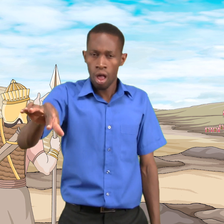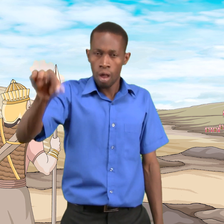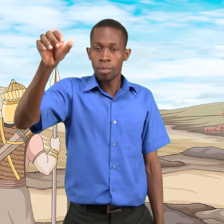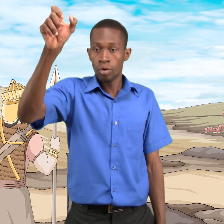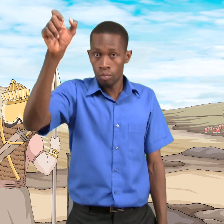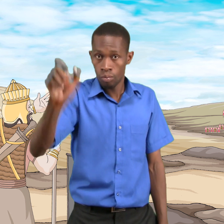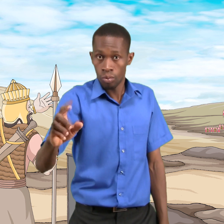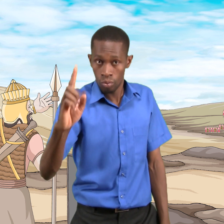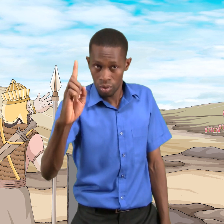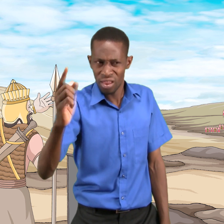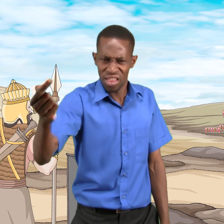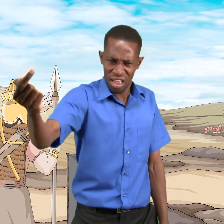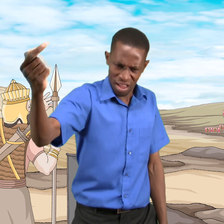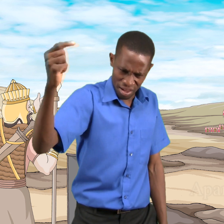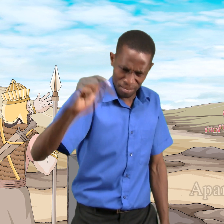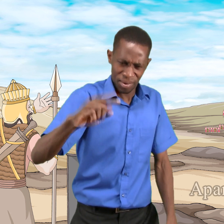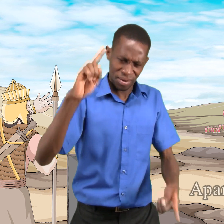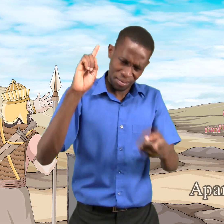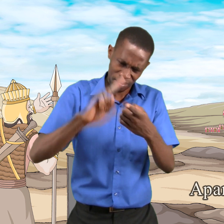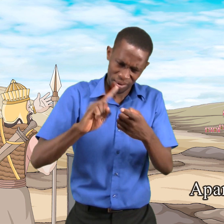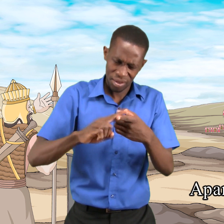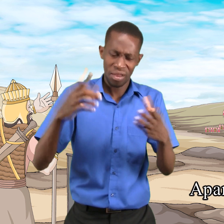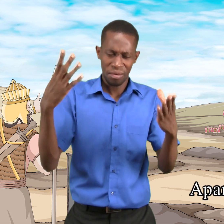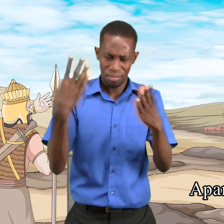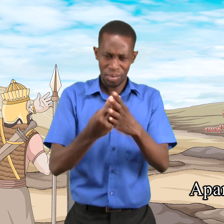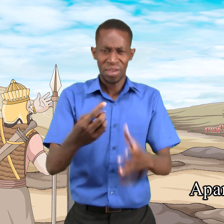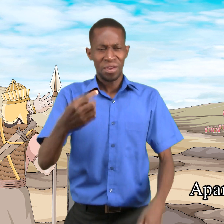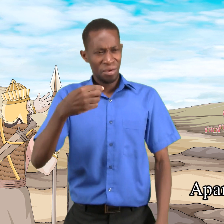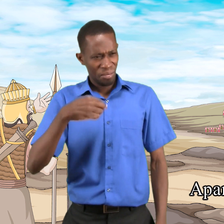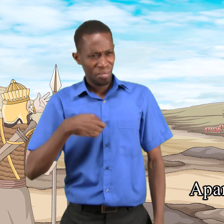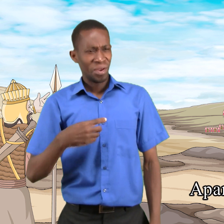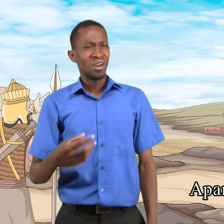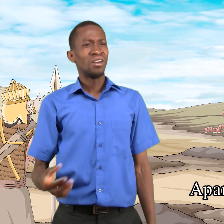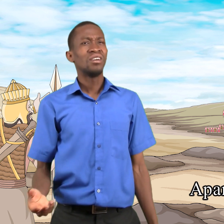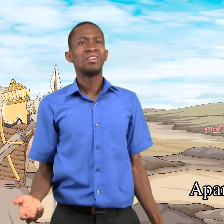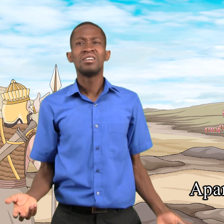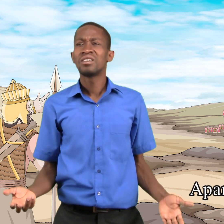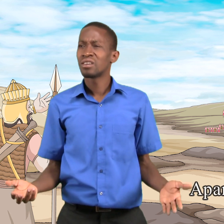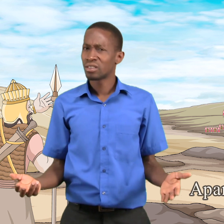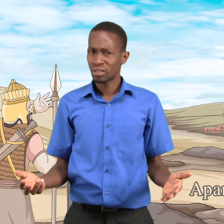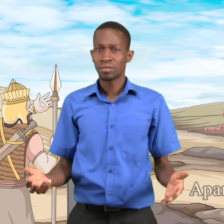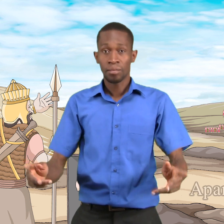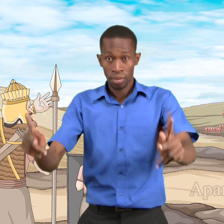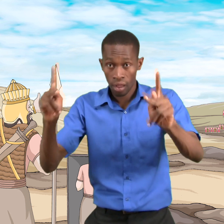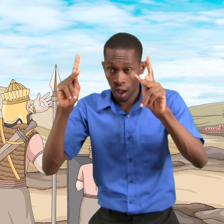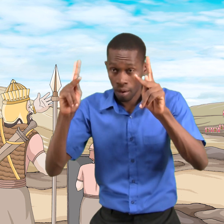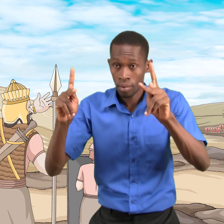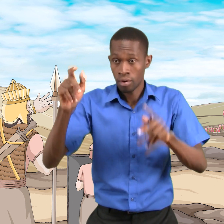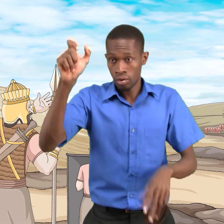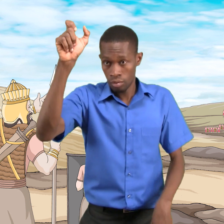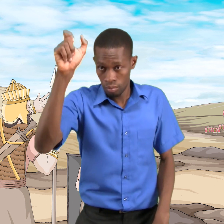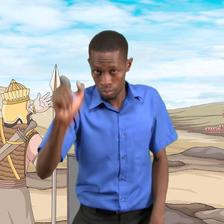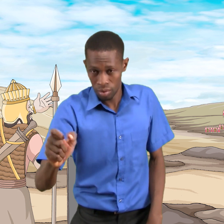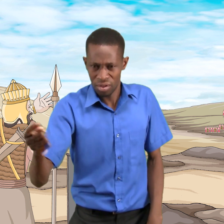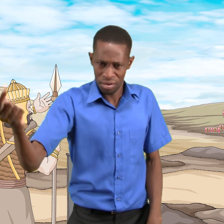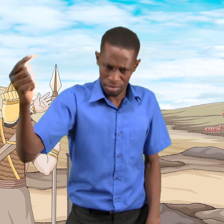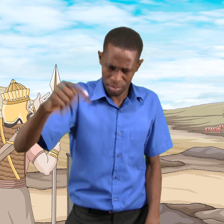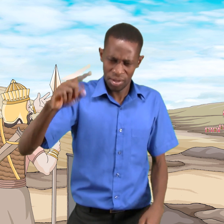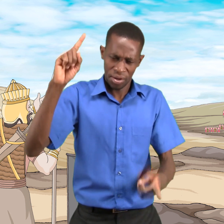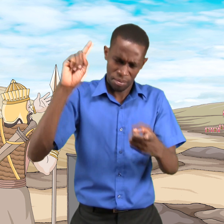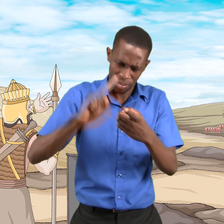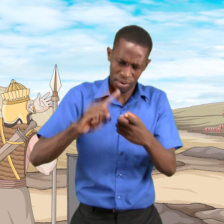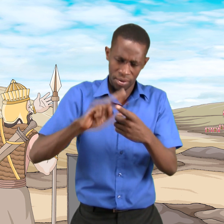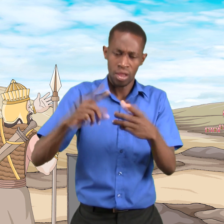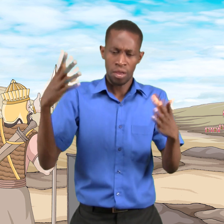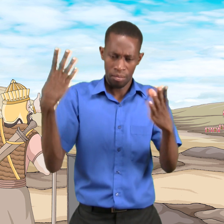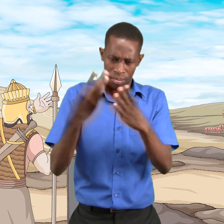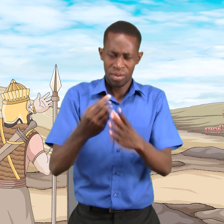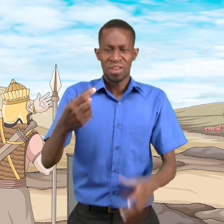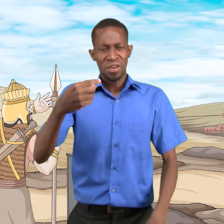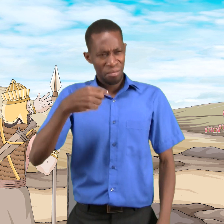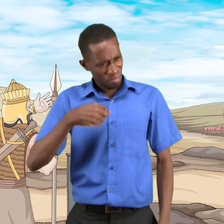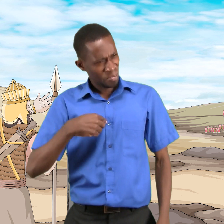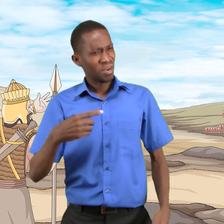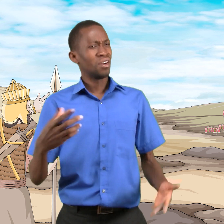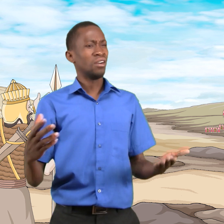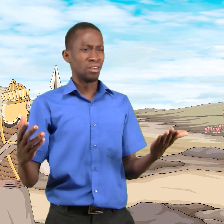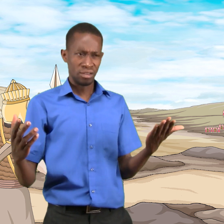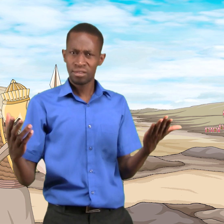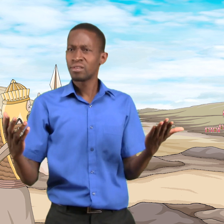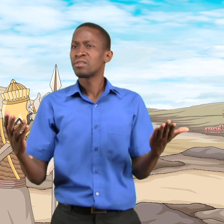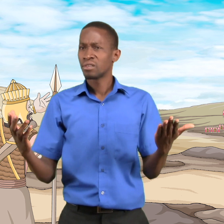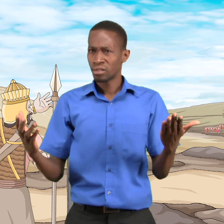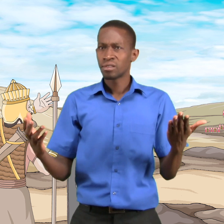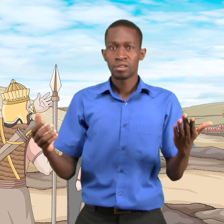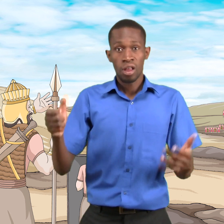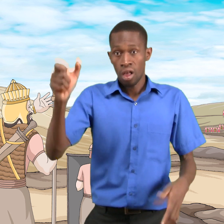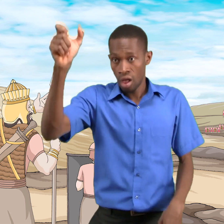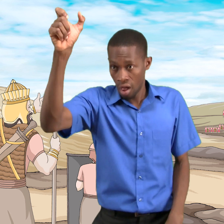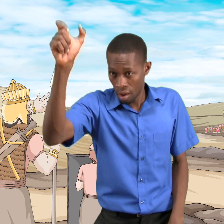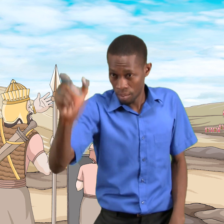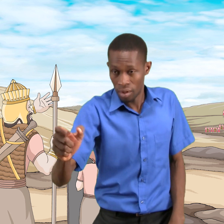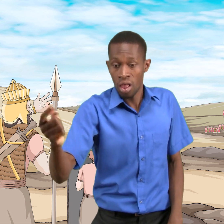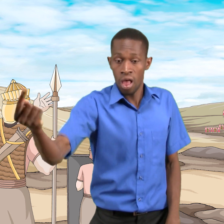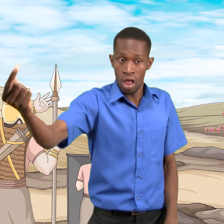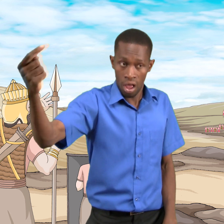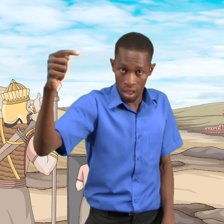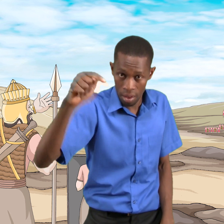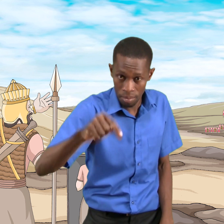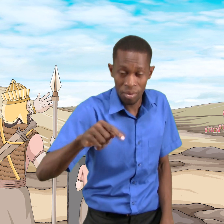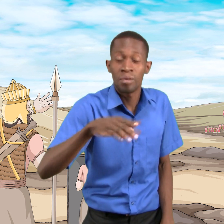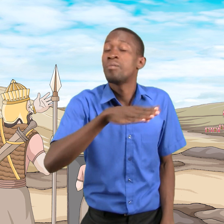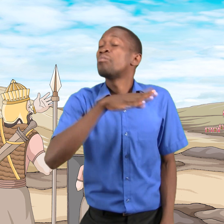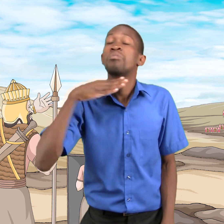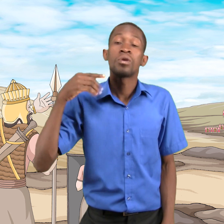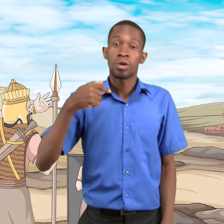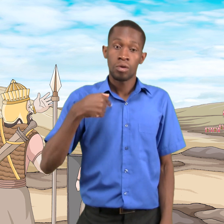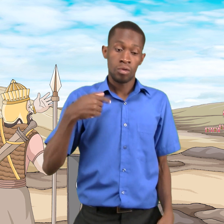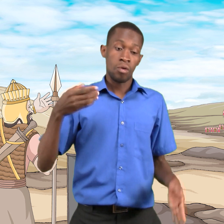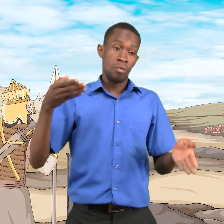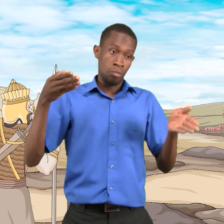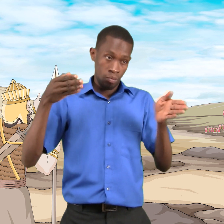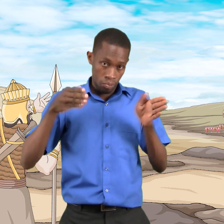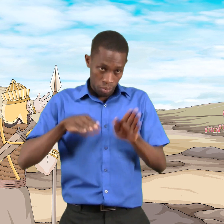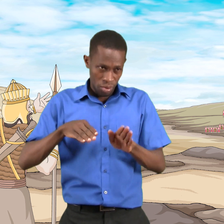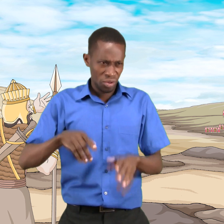Choose one of your men and have him come down against me.